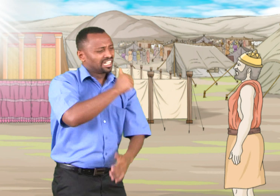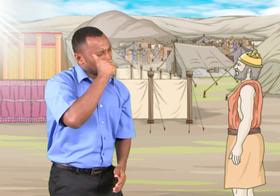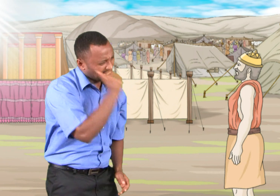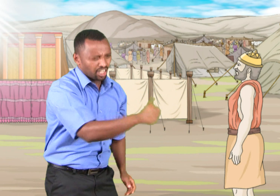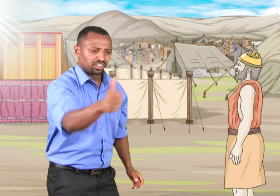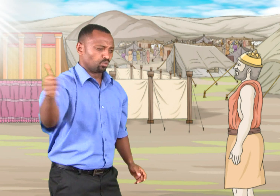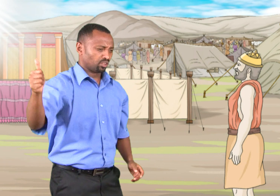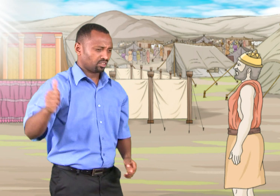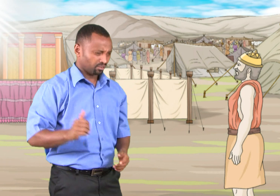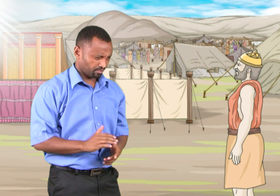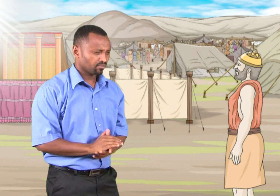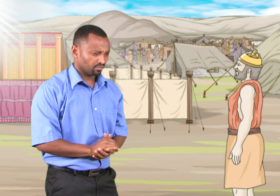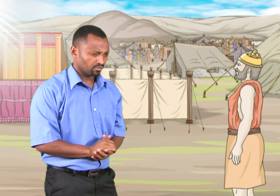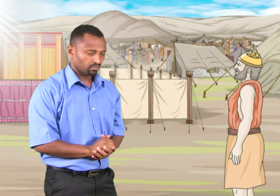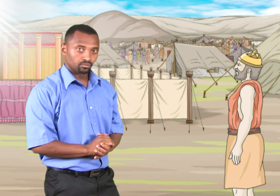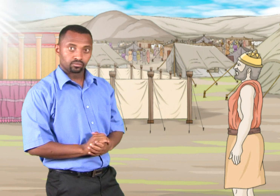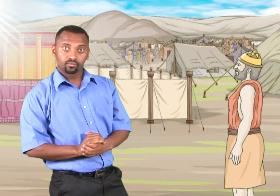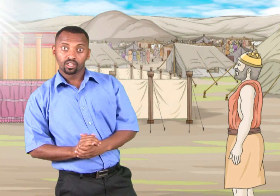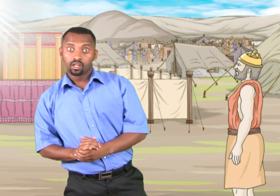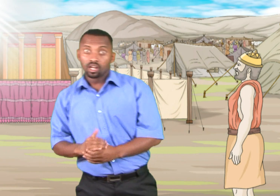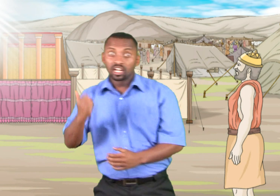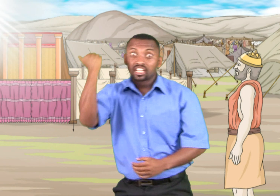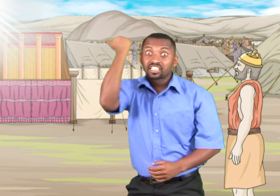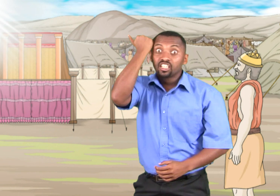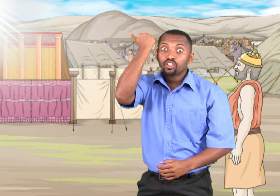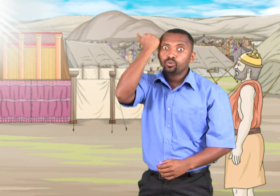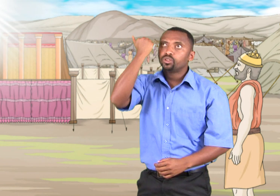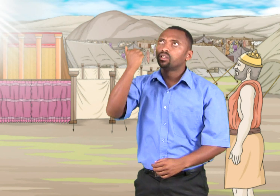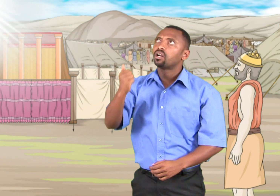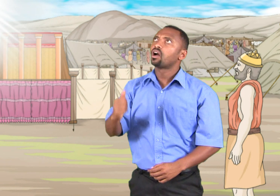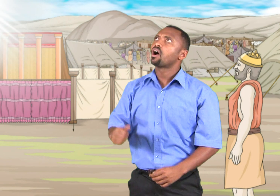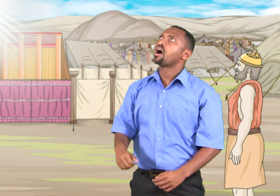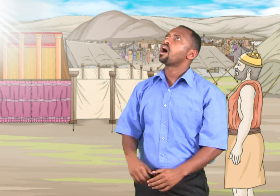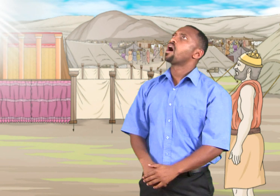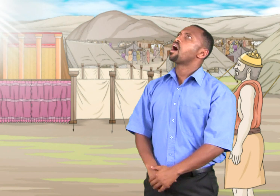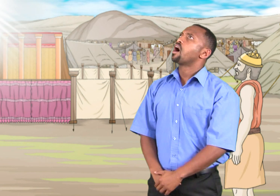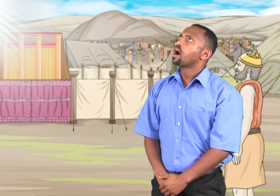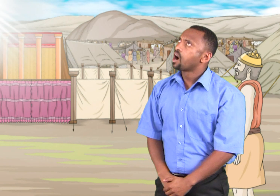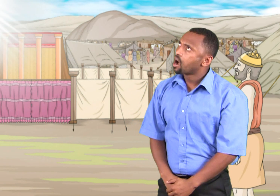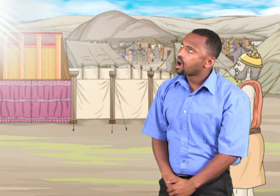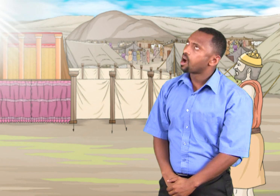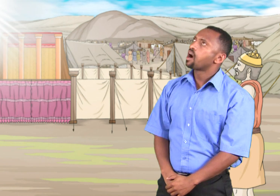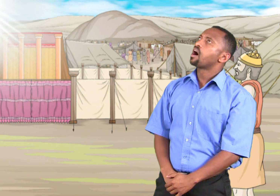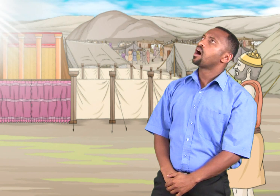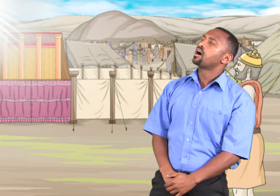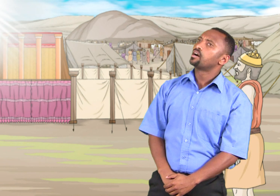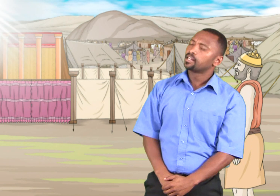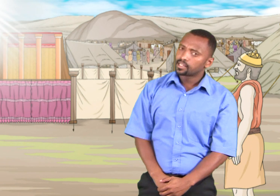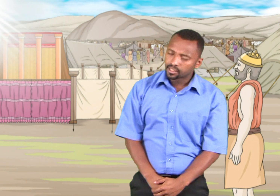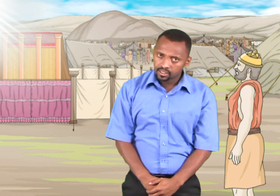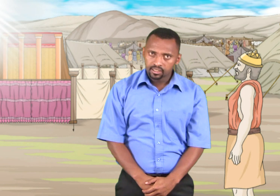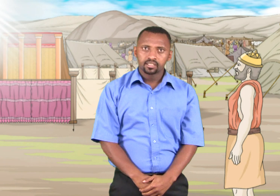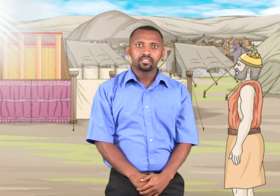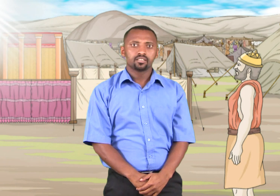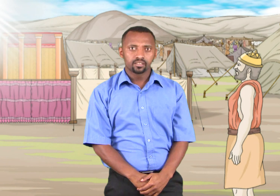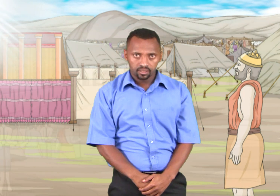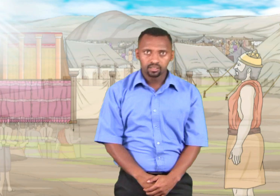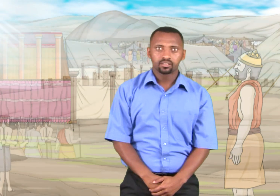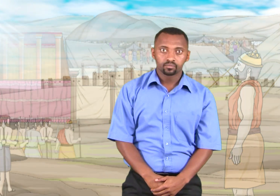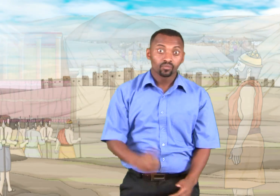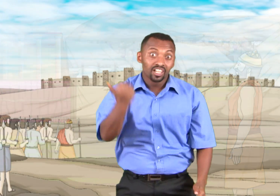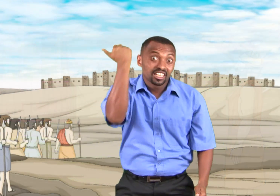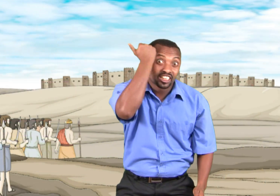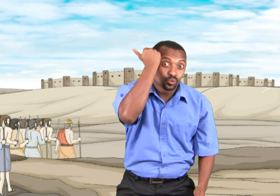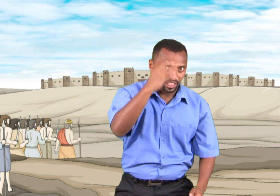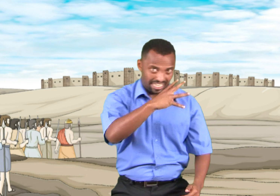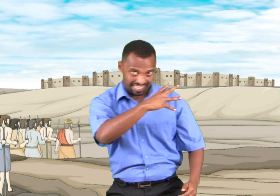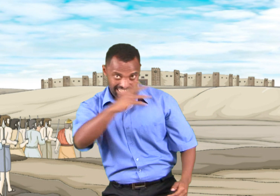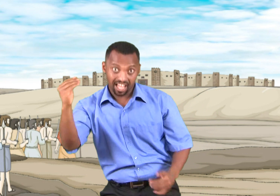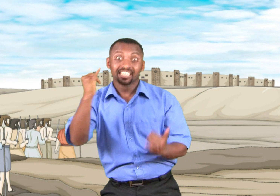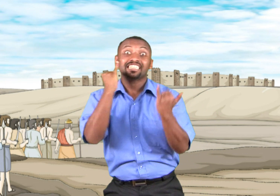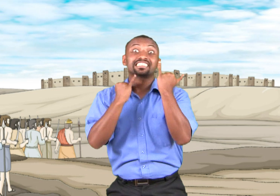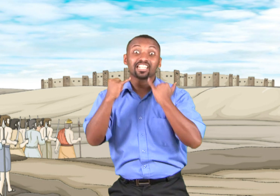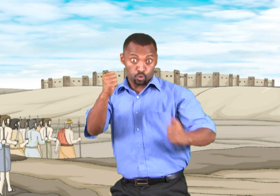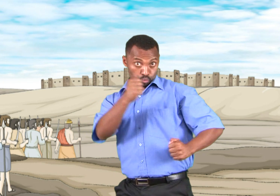Set up an ambush behind the city.”